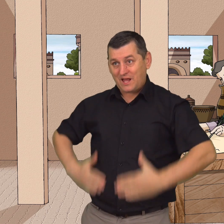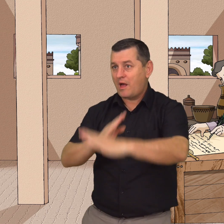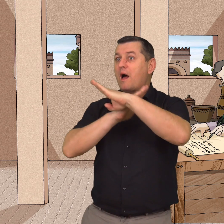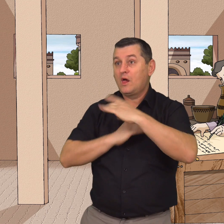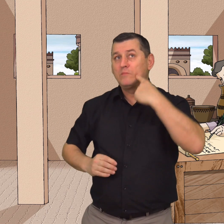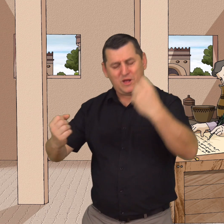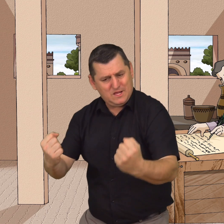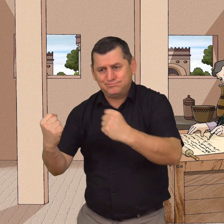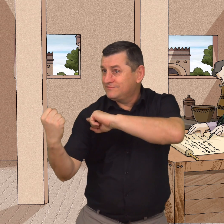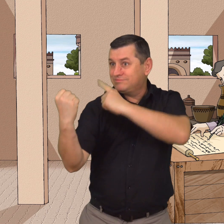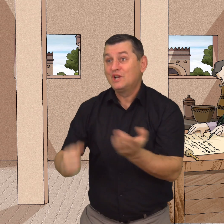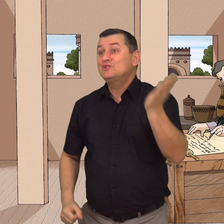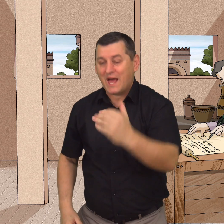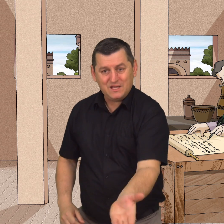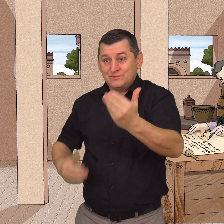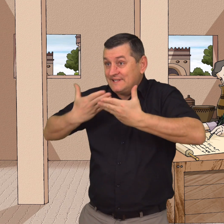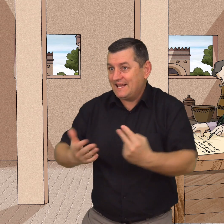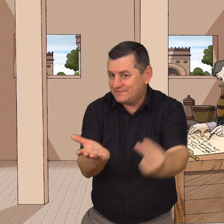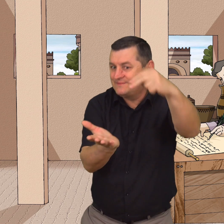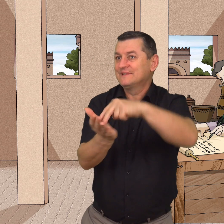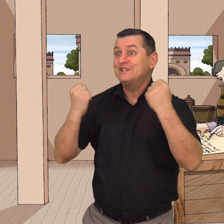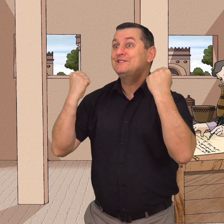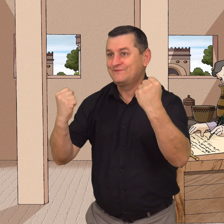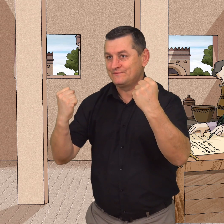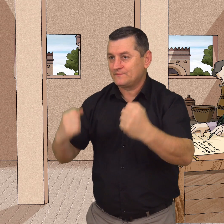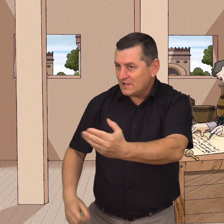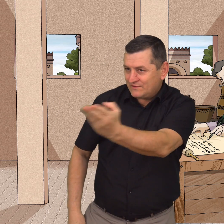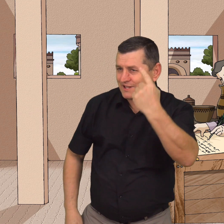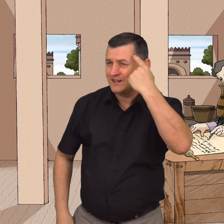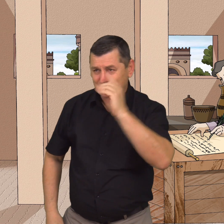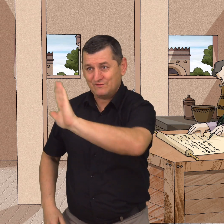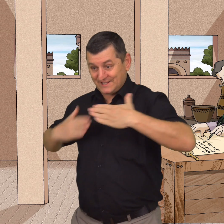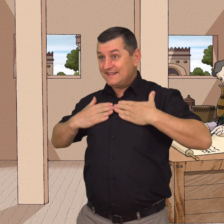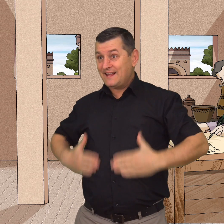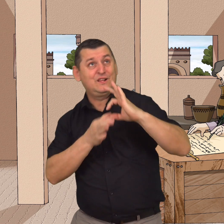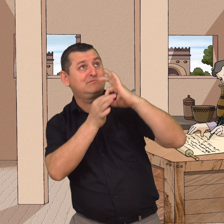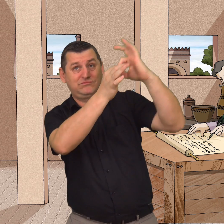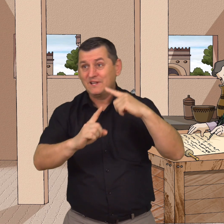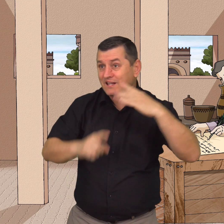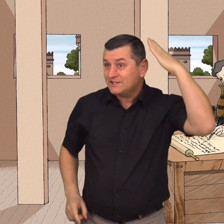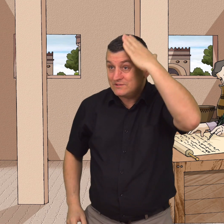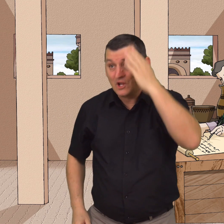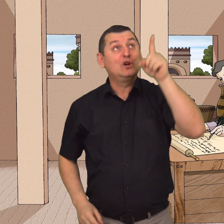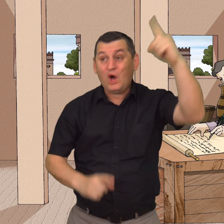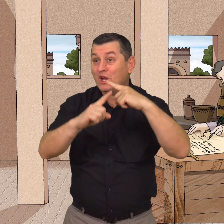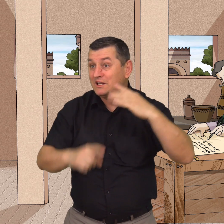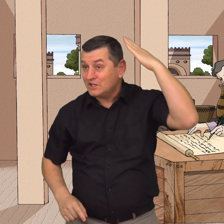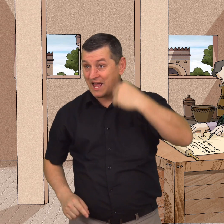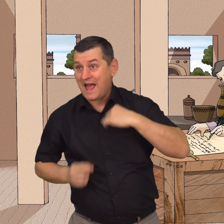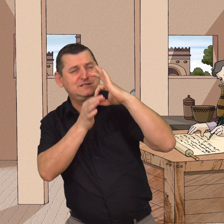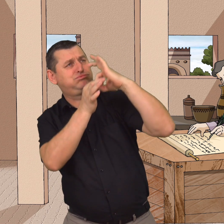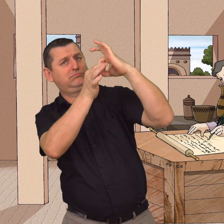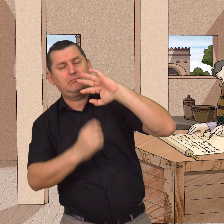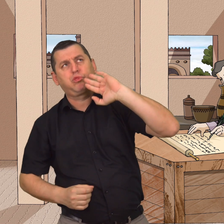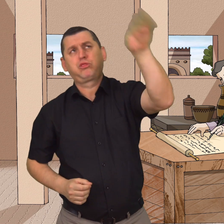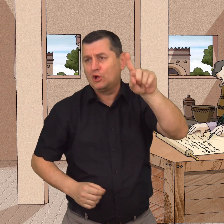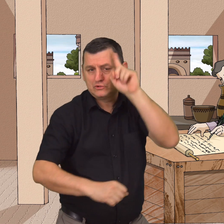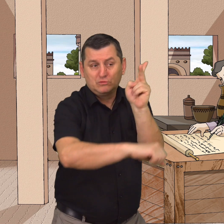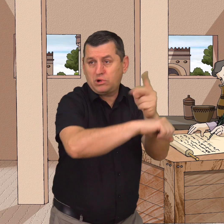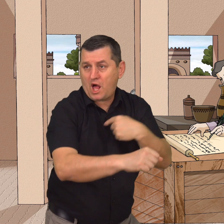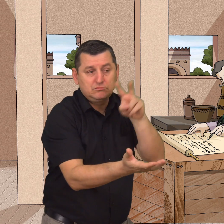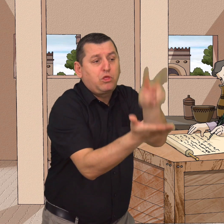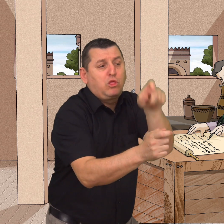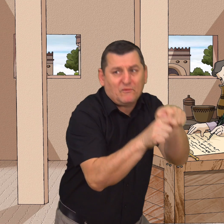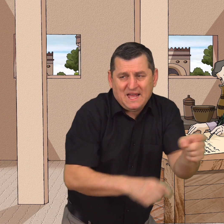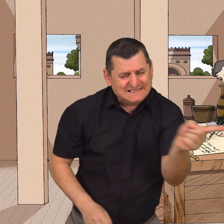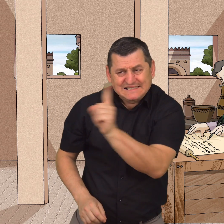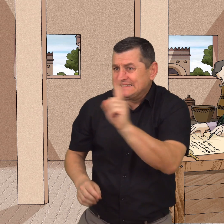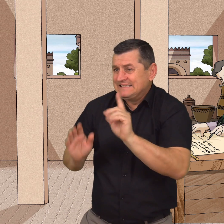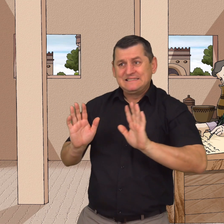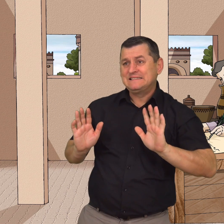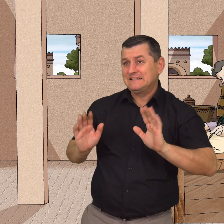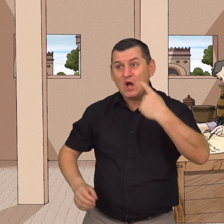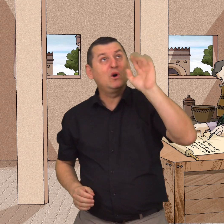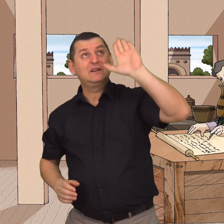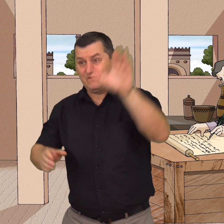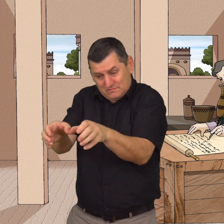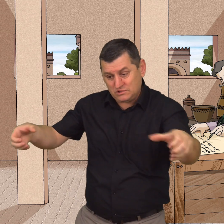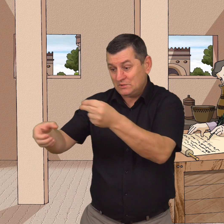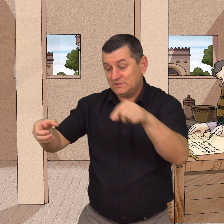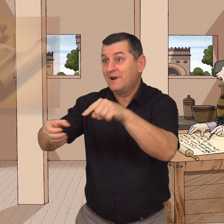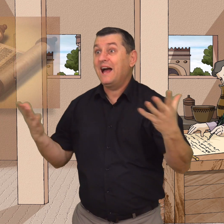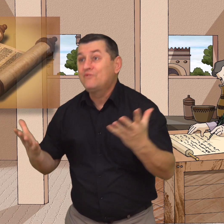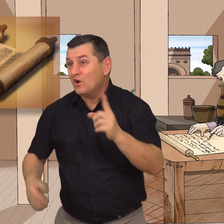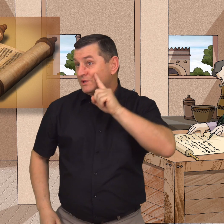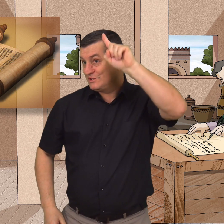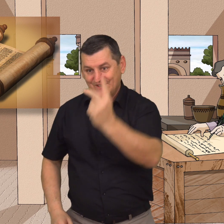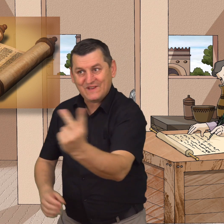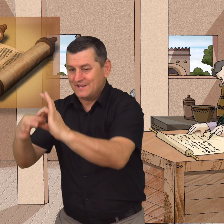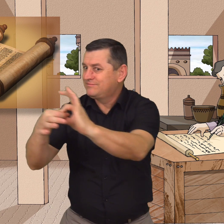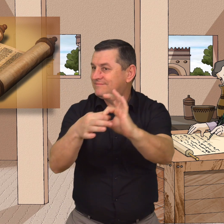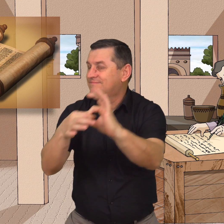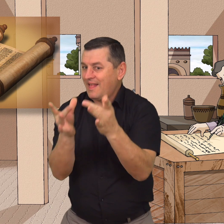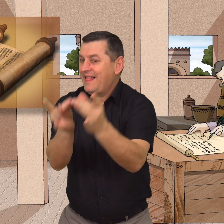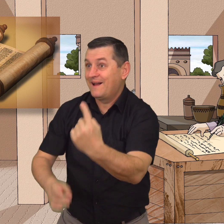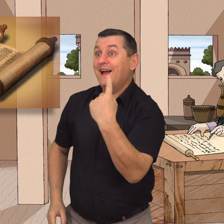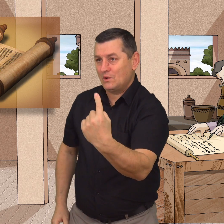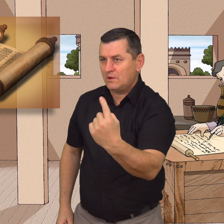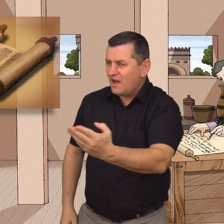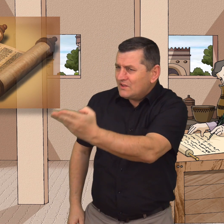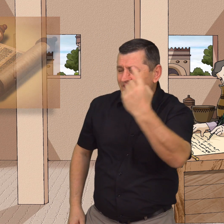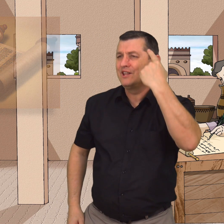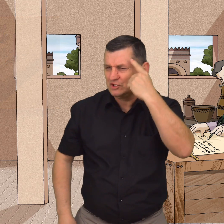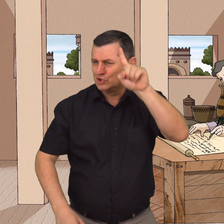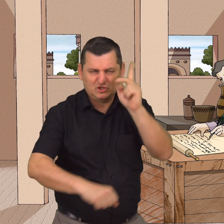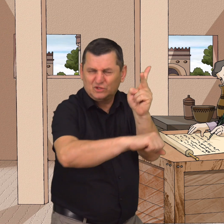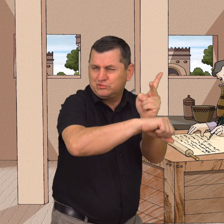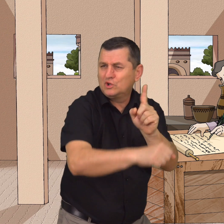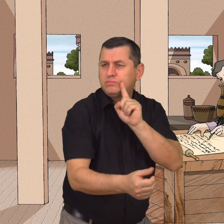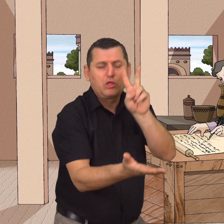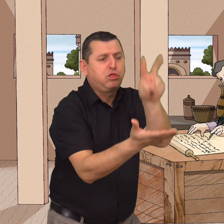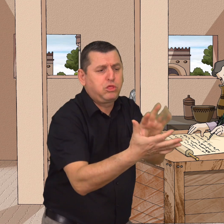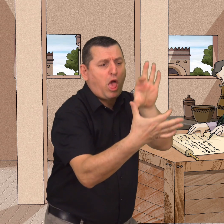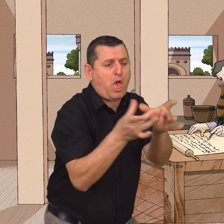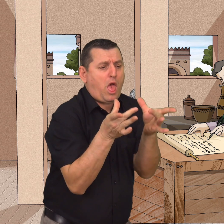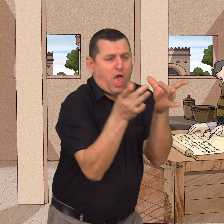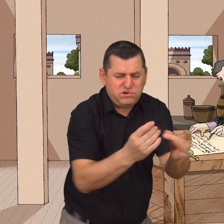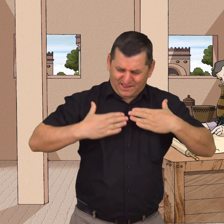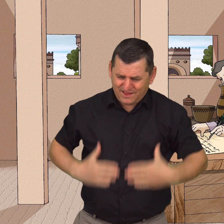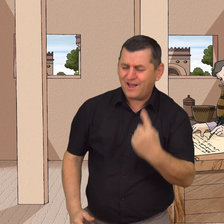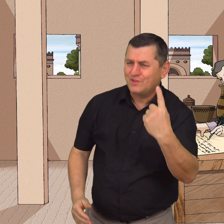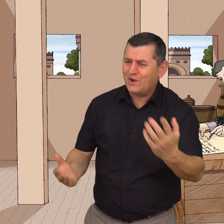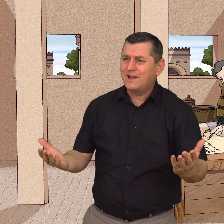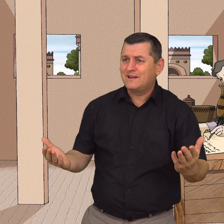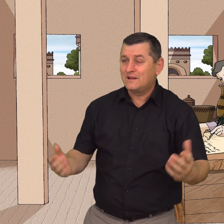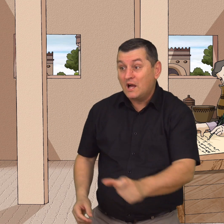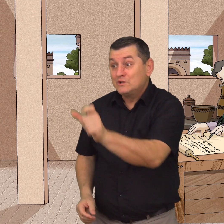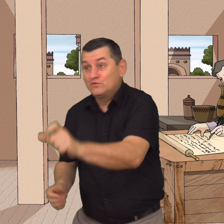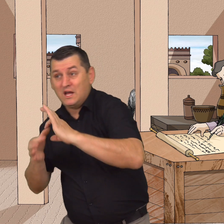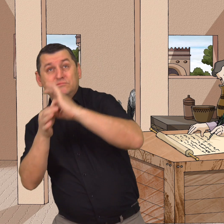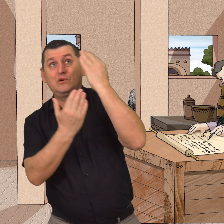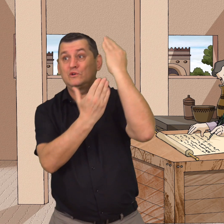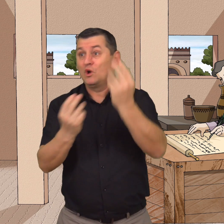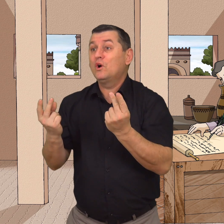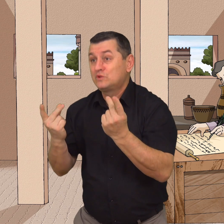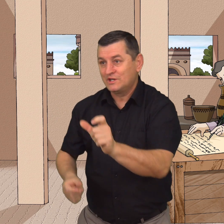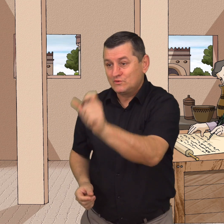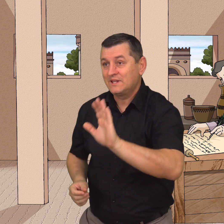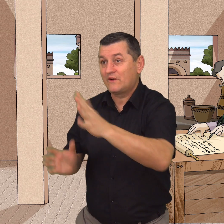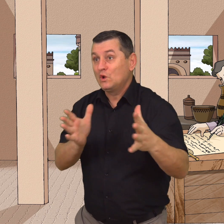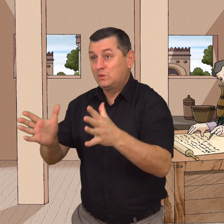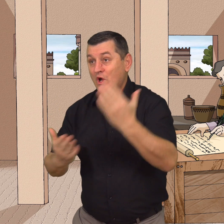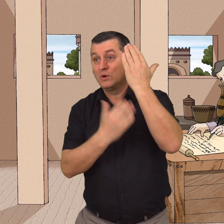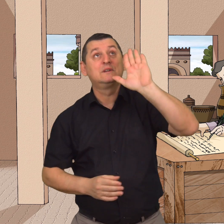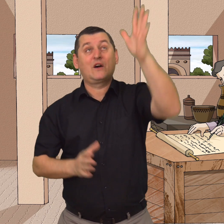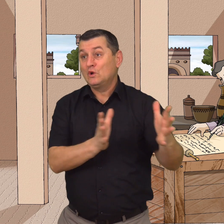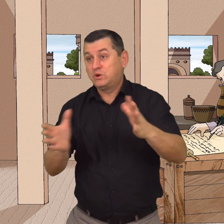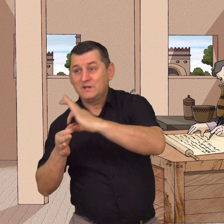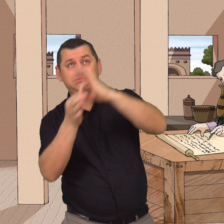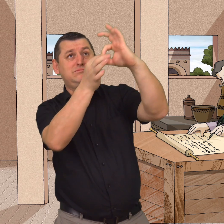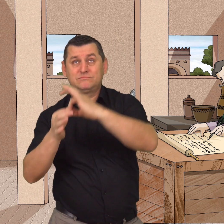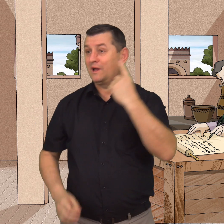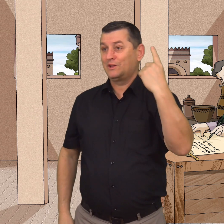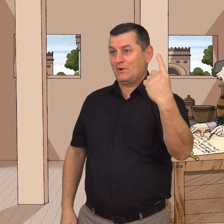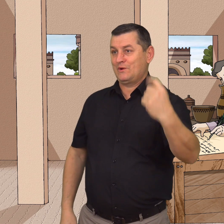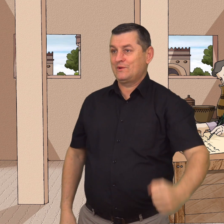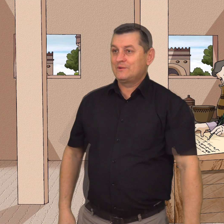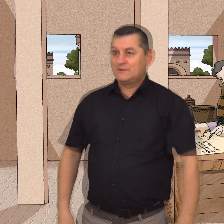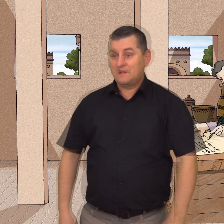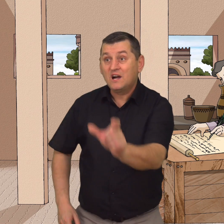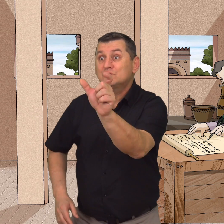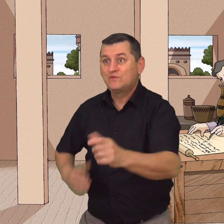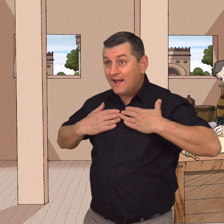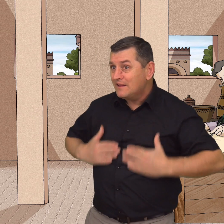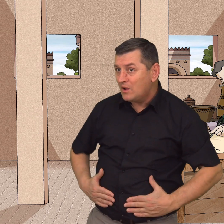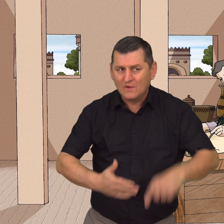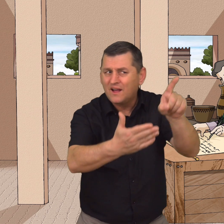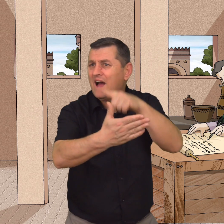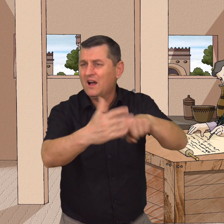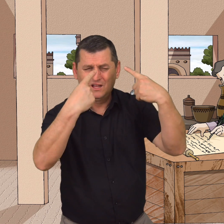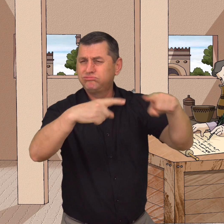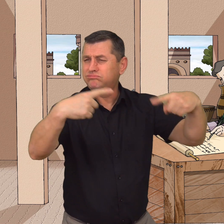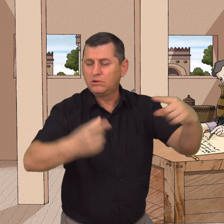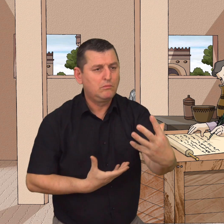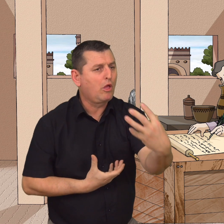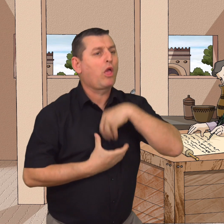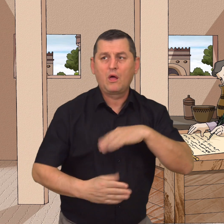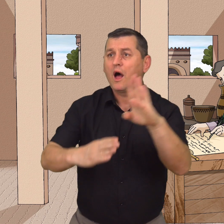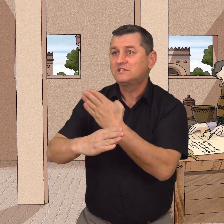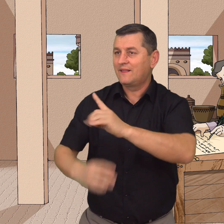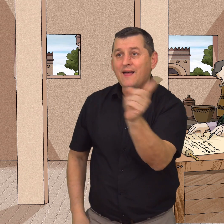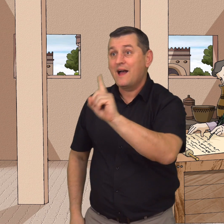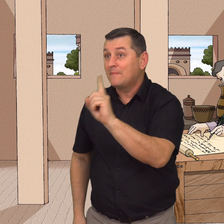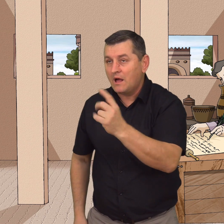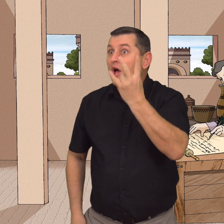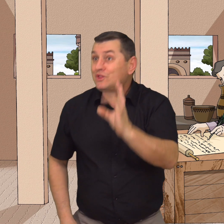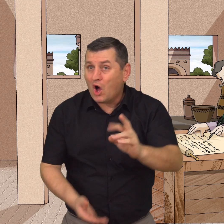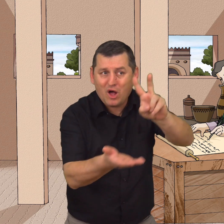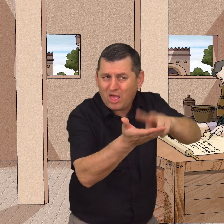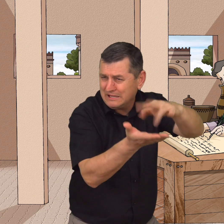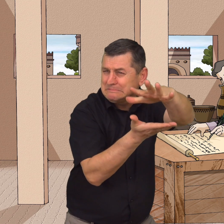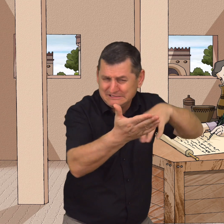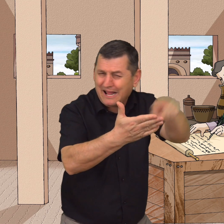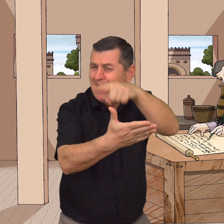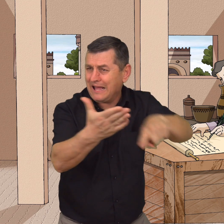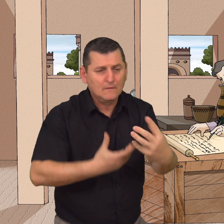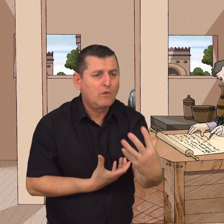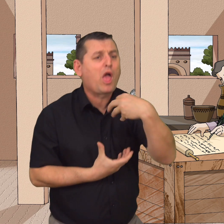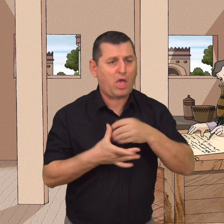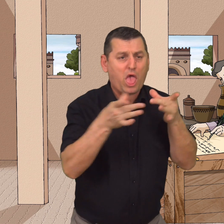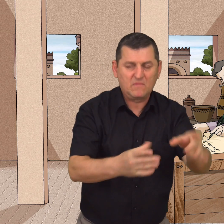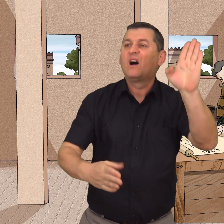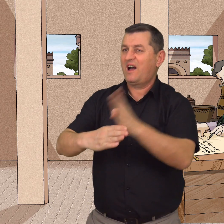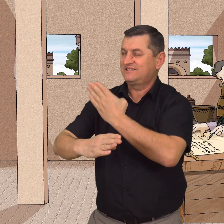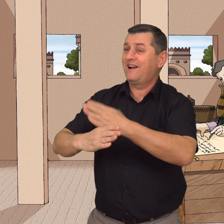Shall I then take the members of Christ and unite them with a prostitute? Never! Or don’t you know that he who unites himself with a prostitute is one with her in body? For it is said, “The two will become one flesh.” But he who unites himself with the Lord is one with Him in spirit. Flee from sexual immorality.